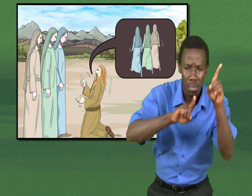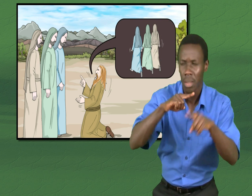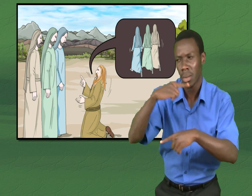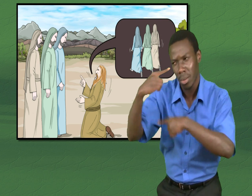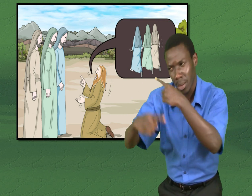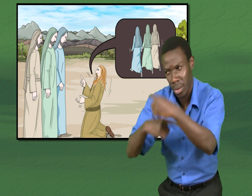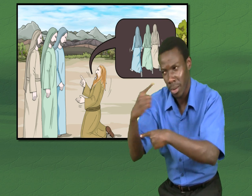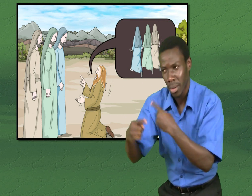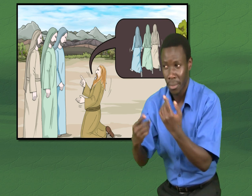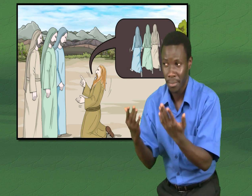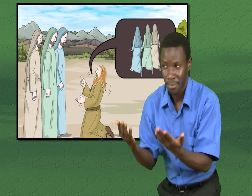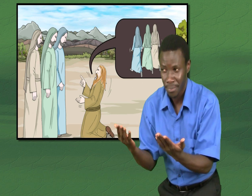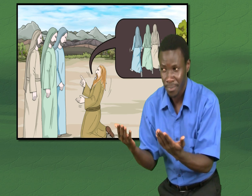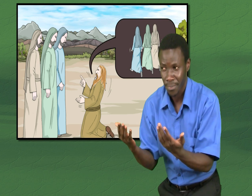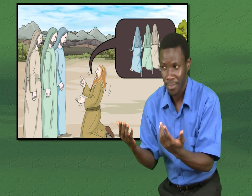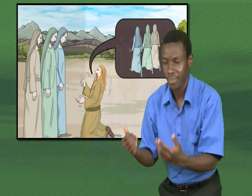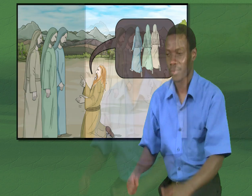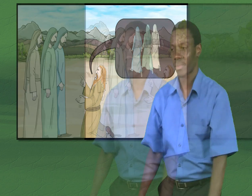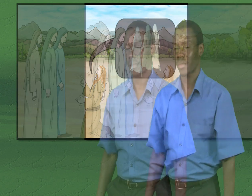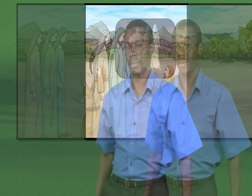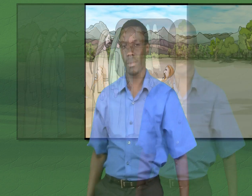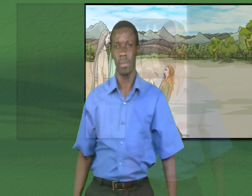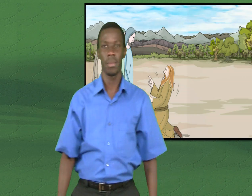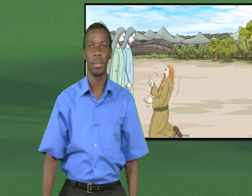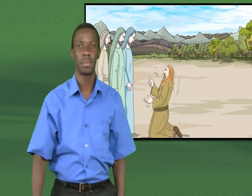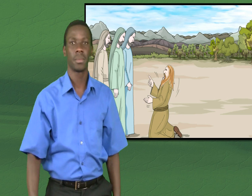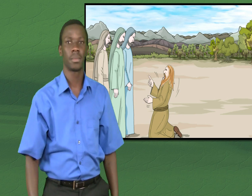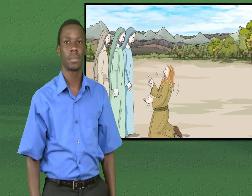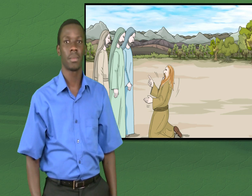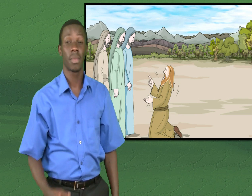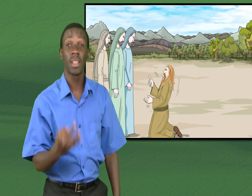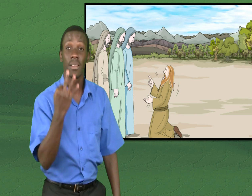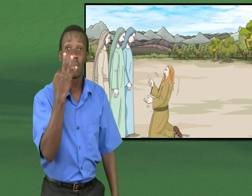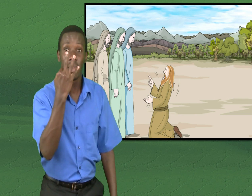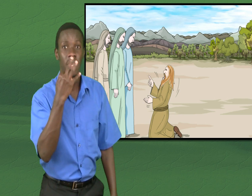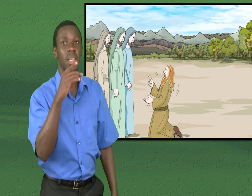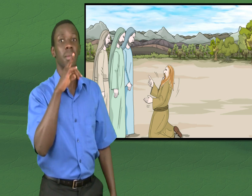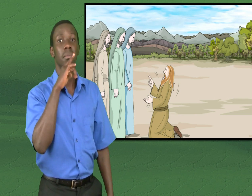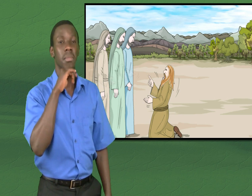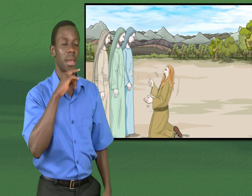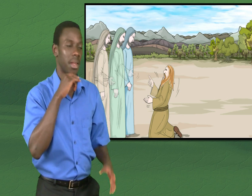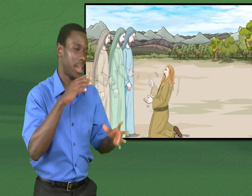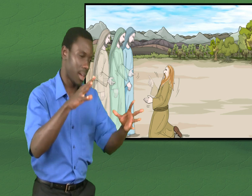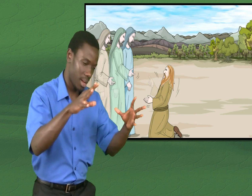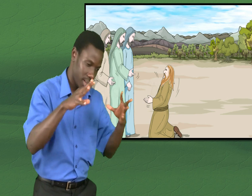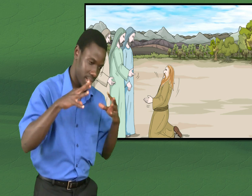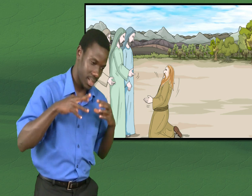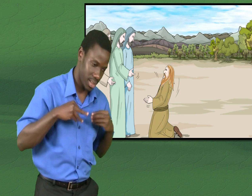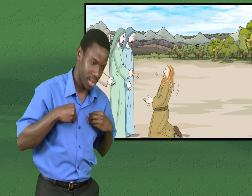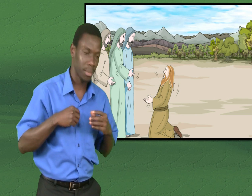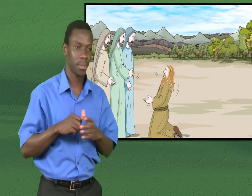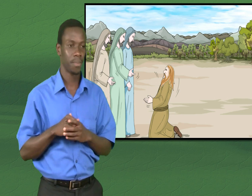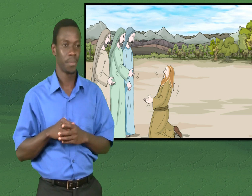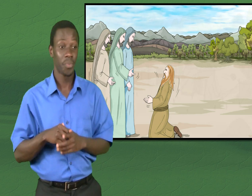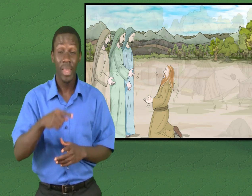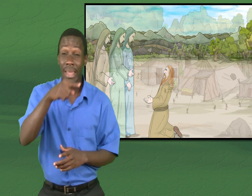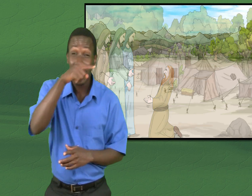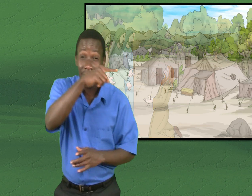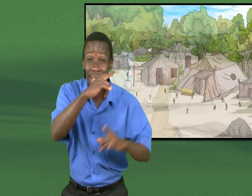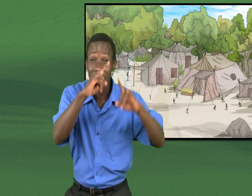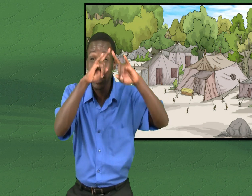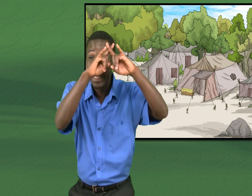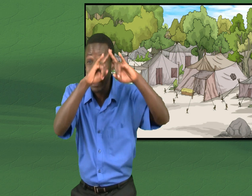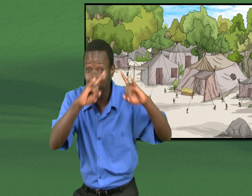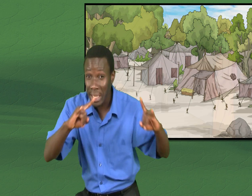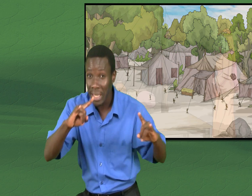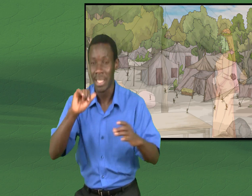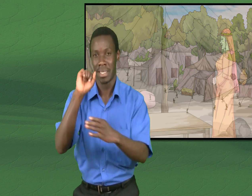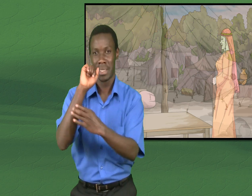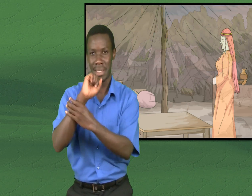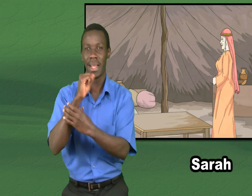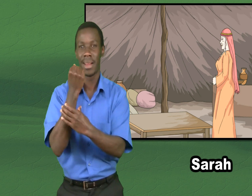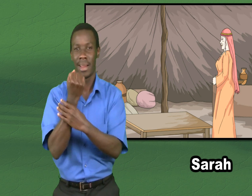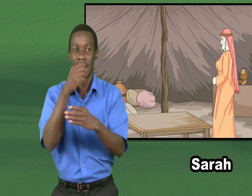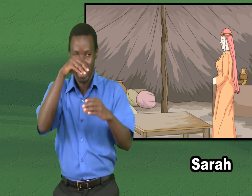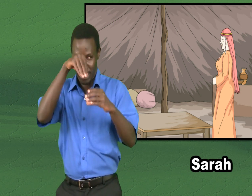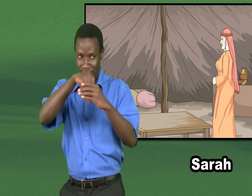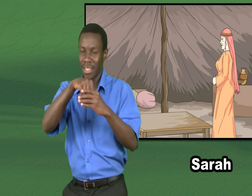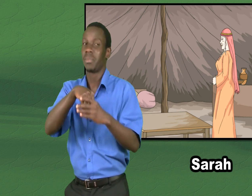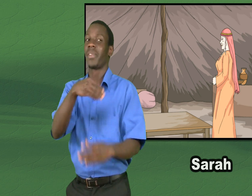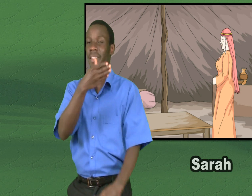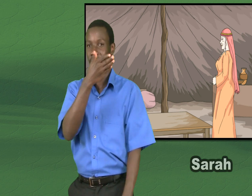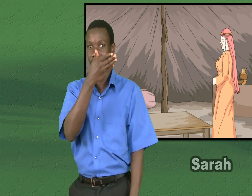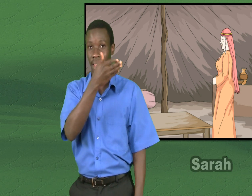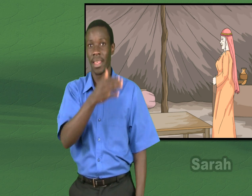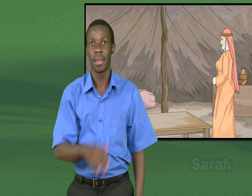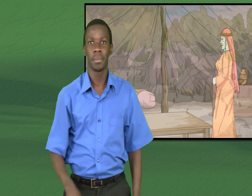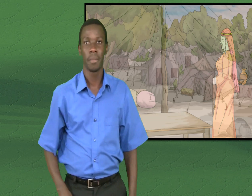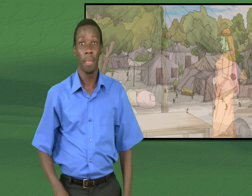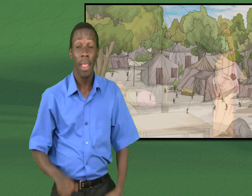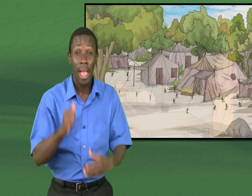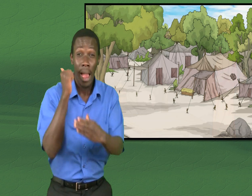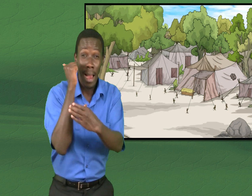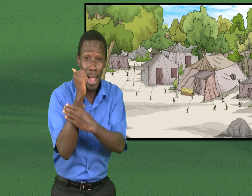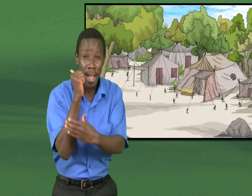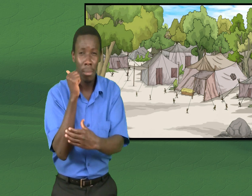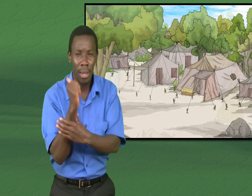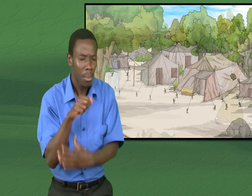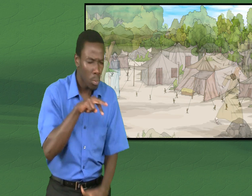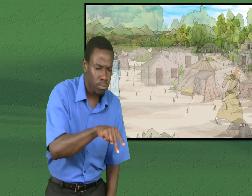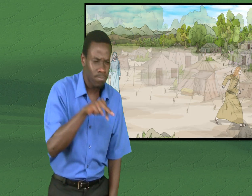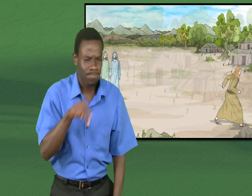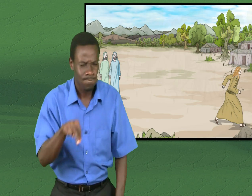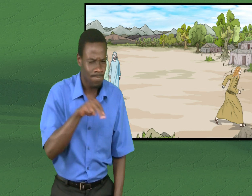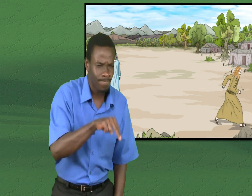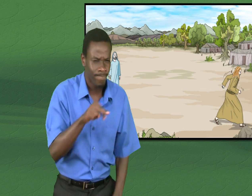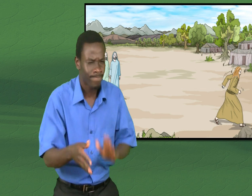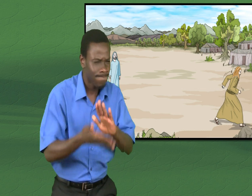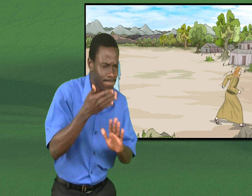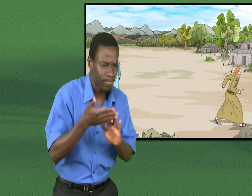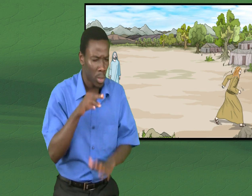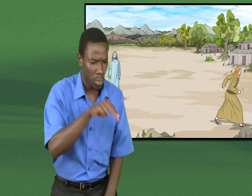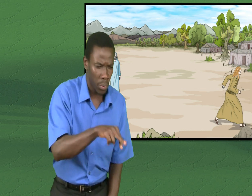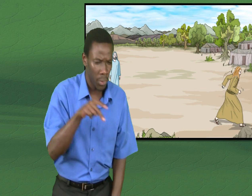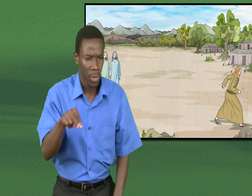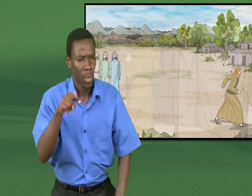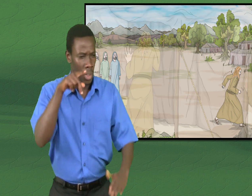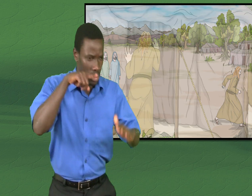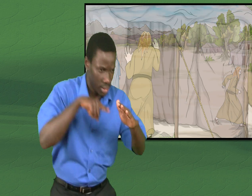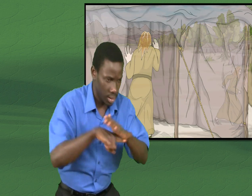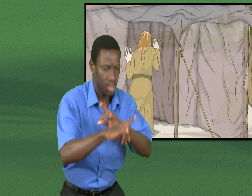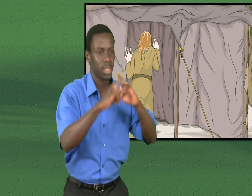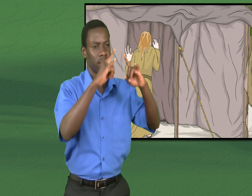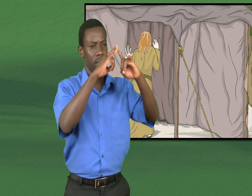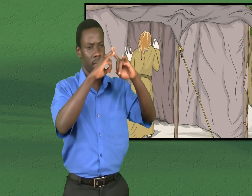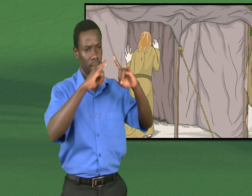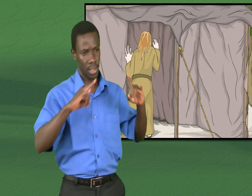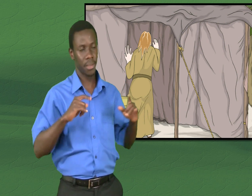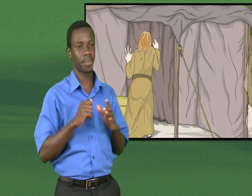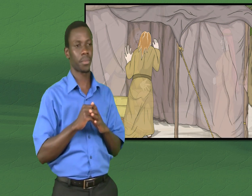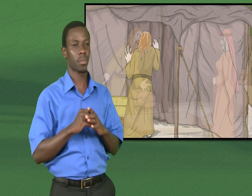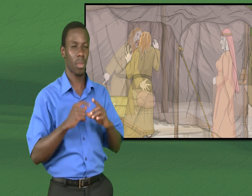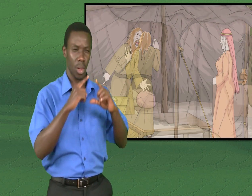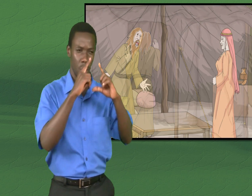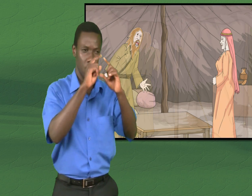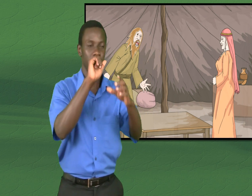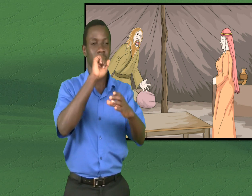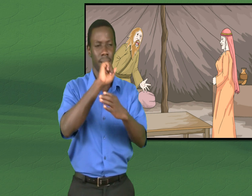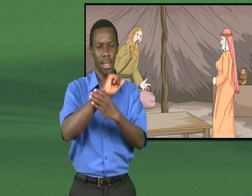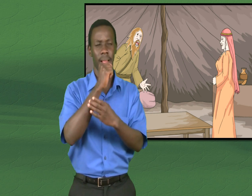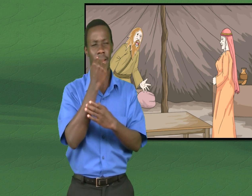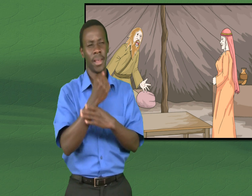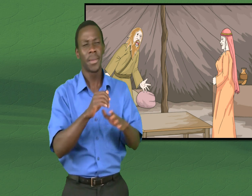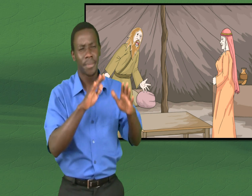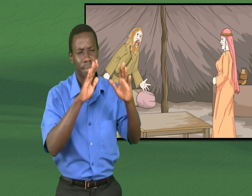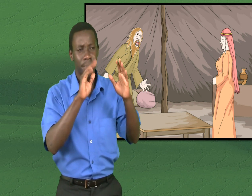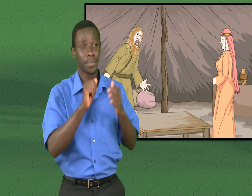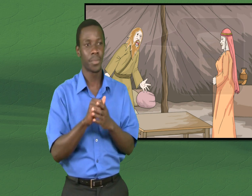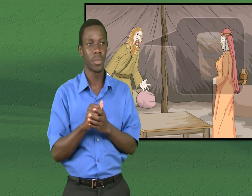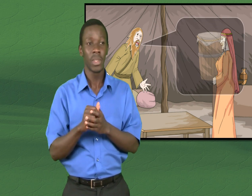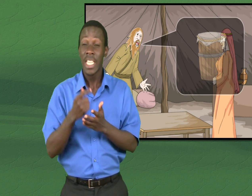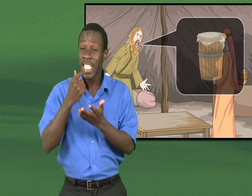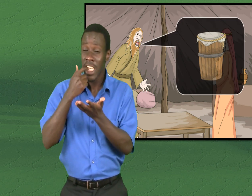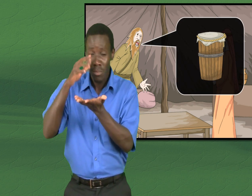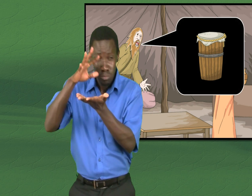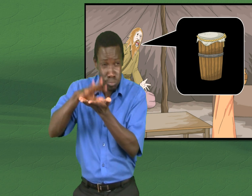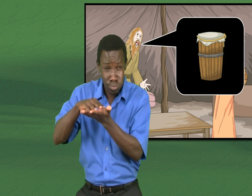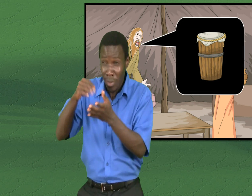After that, you may continue on your way.” “Yes,” they replied, “you may do as you have said.” So Abraham hurried into the tent and said to Sarah, “Quick!